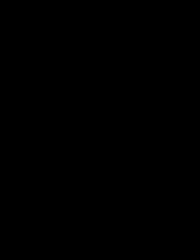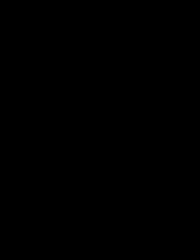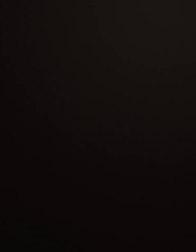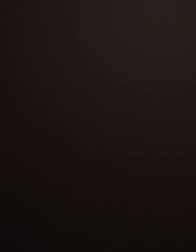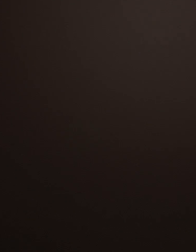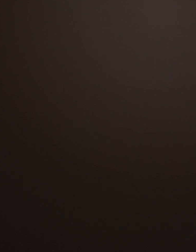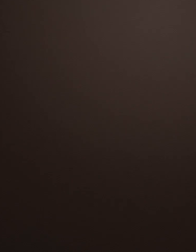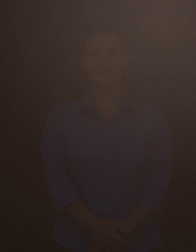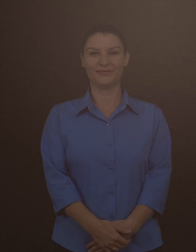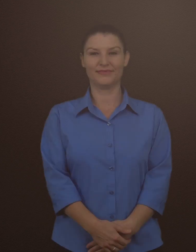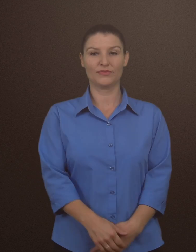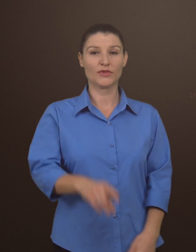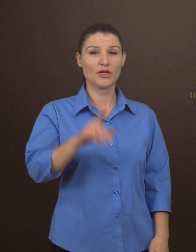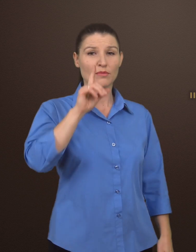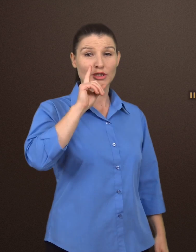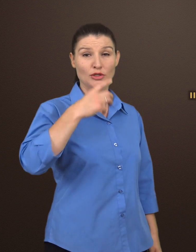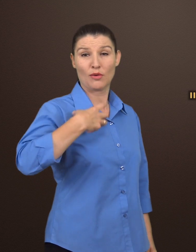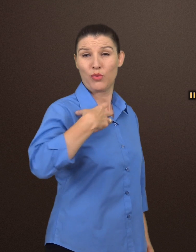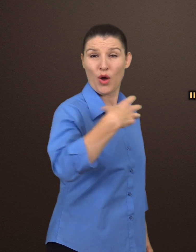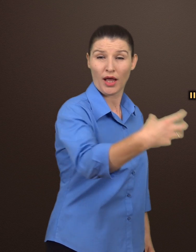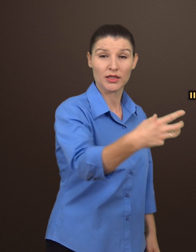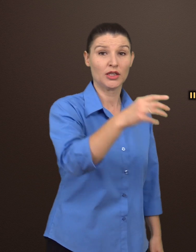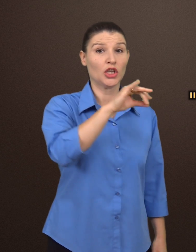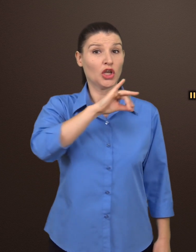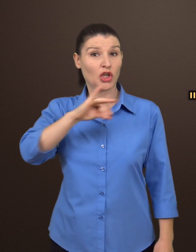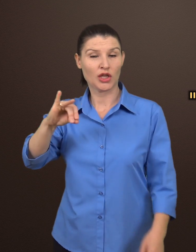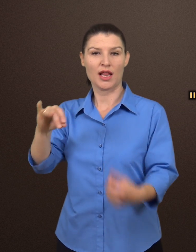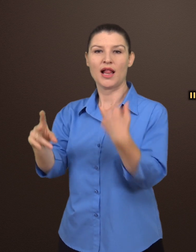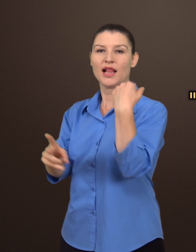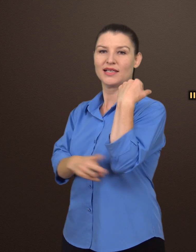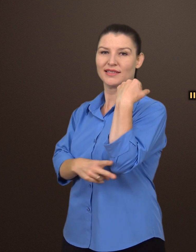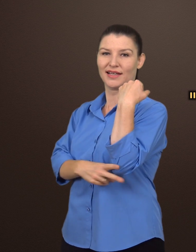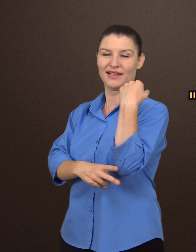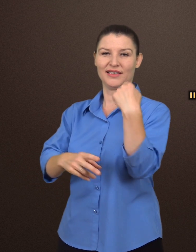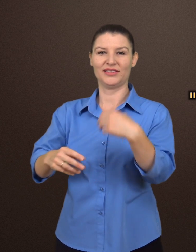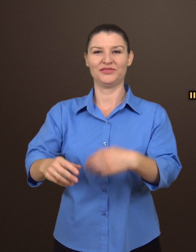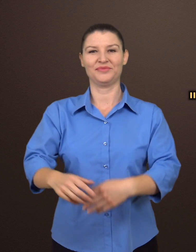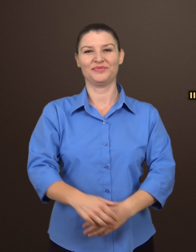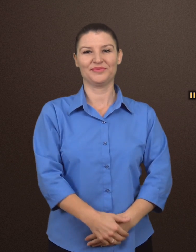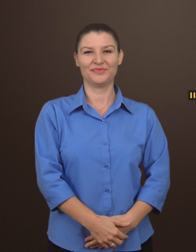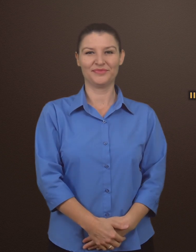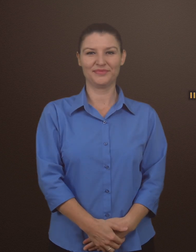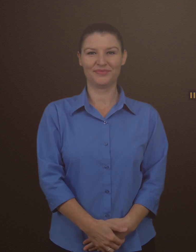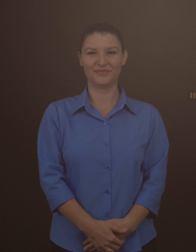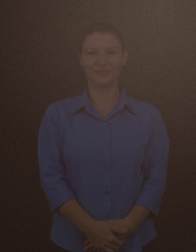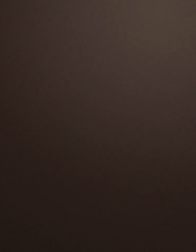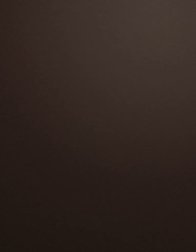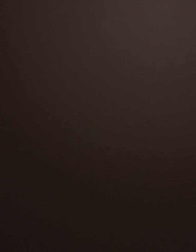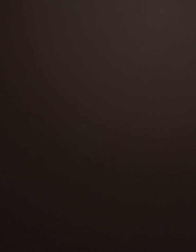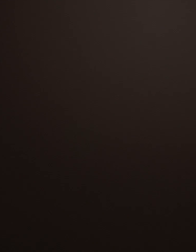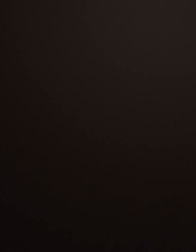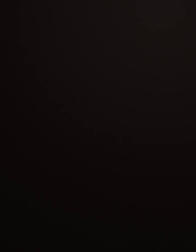Jesus tells a story about the rich man and Lazarus